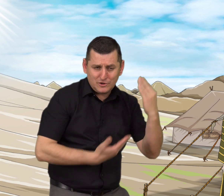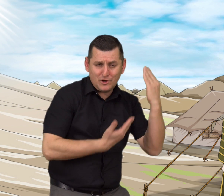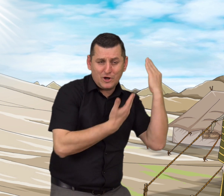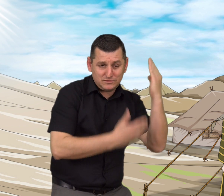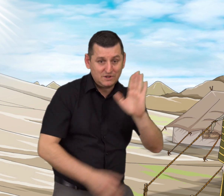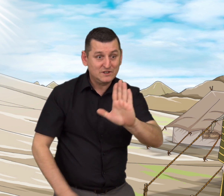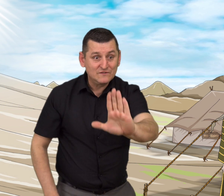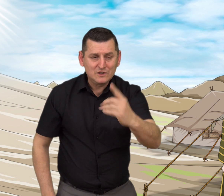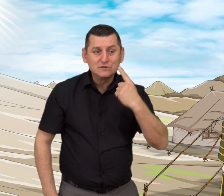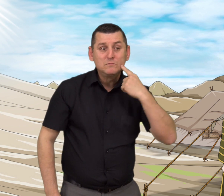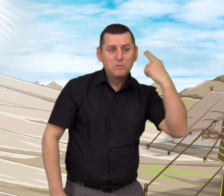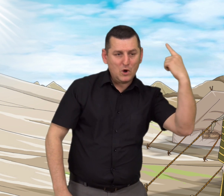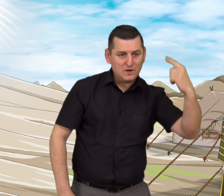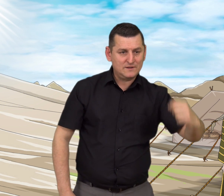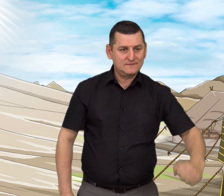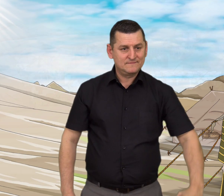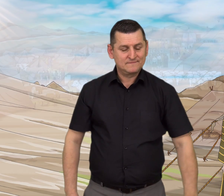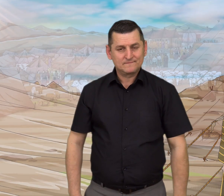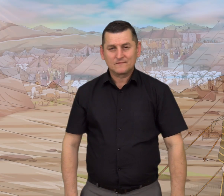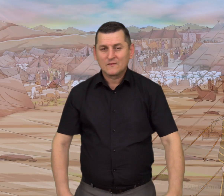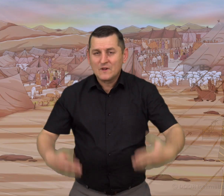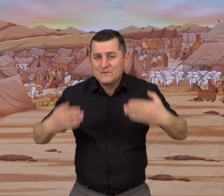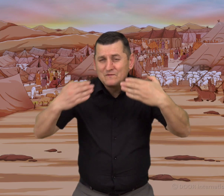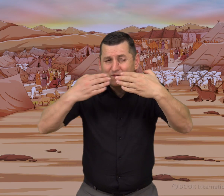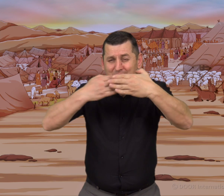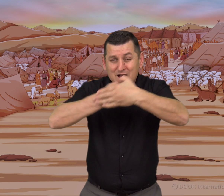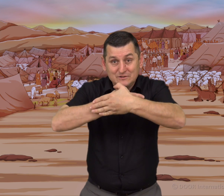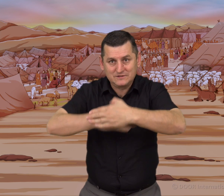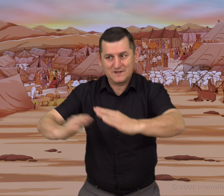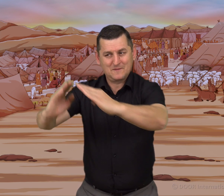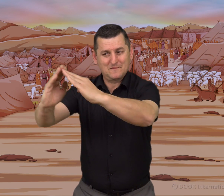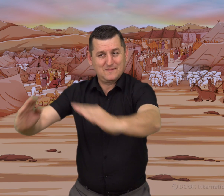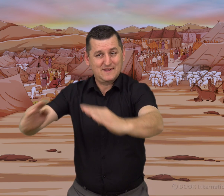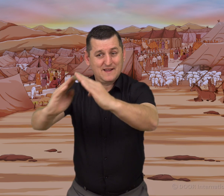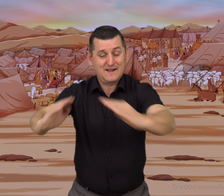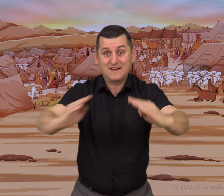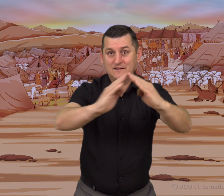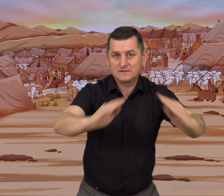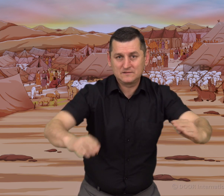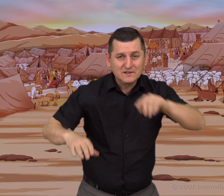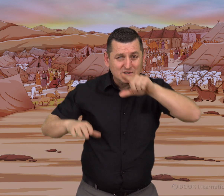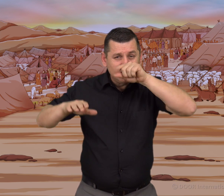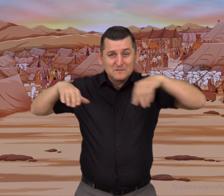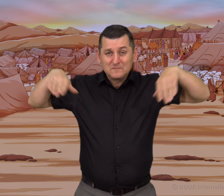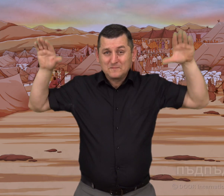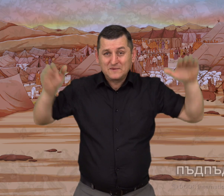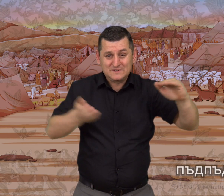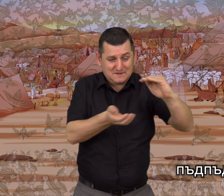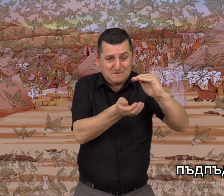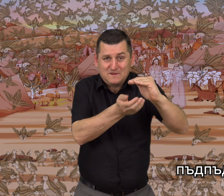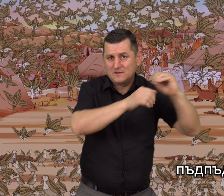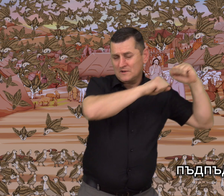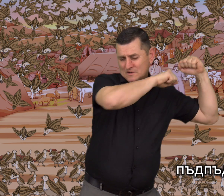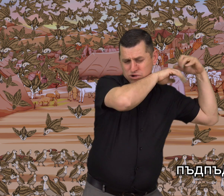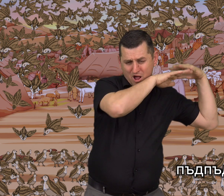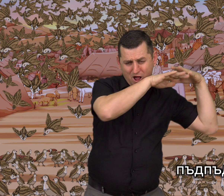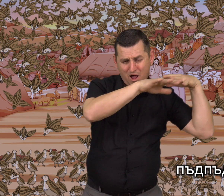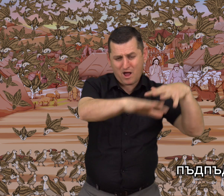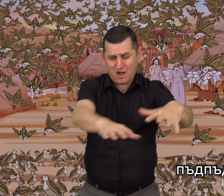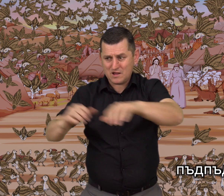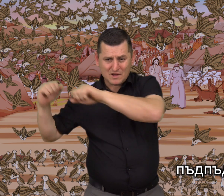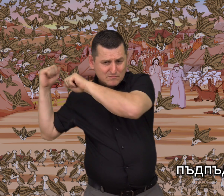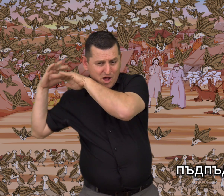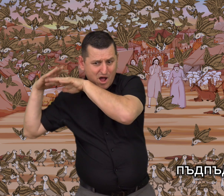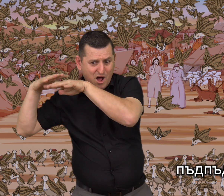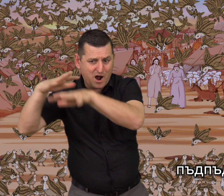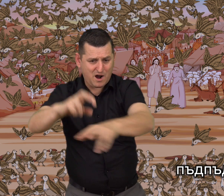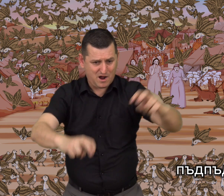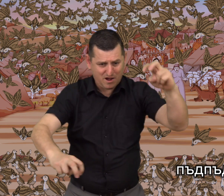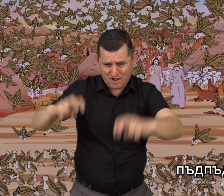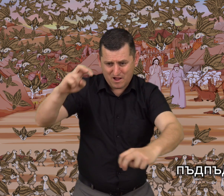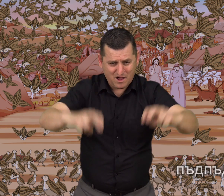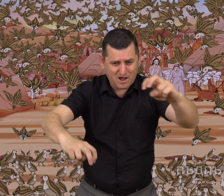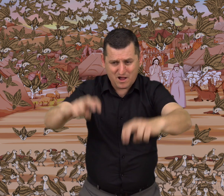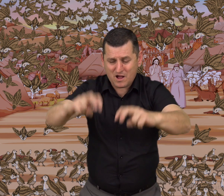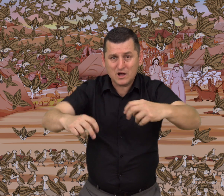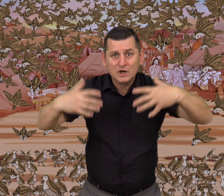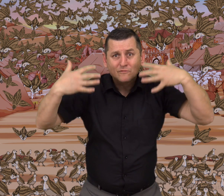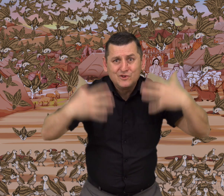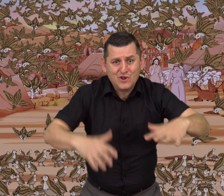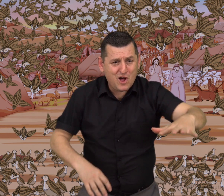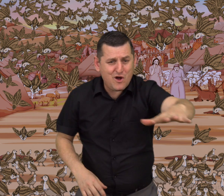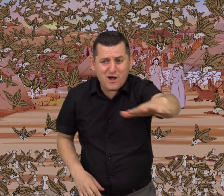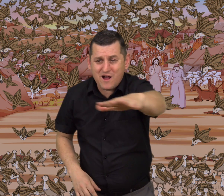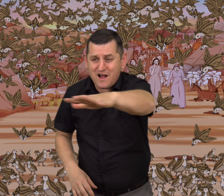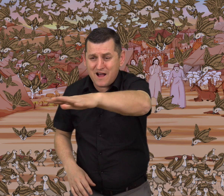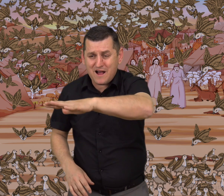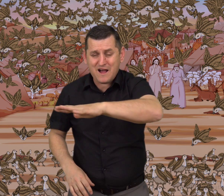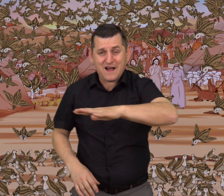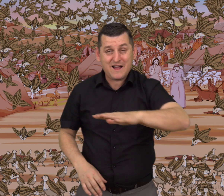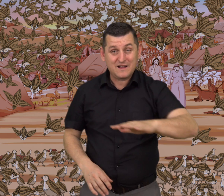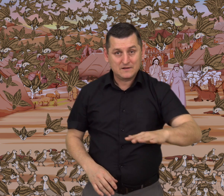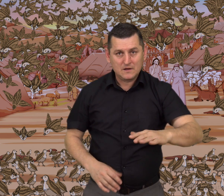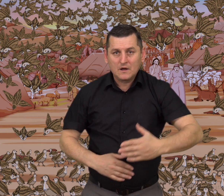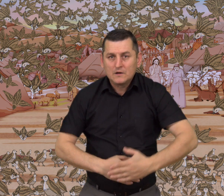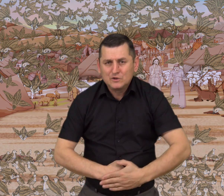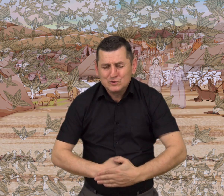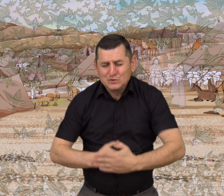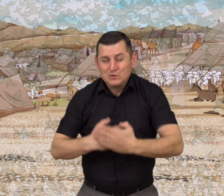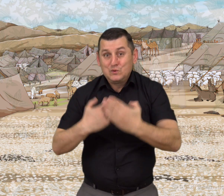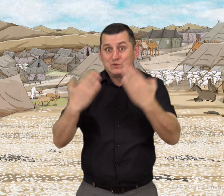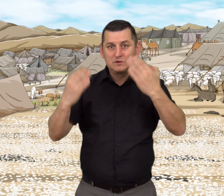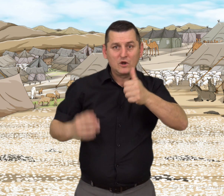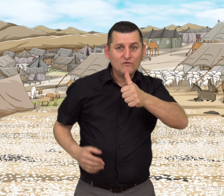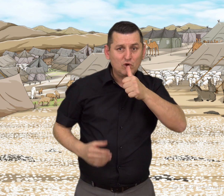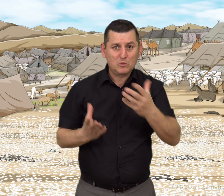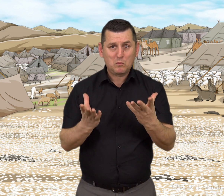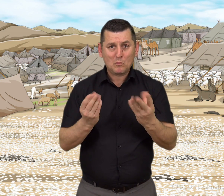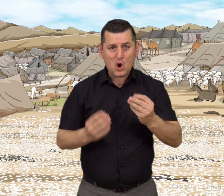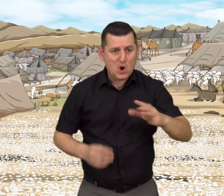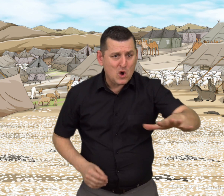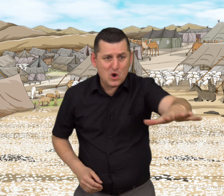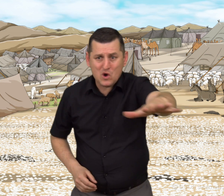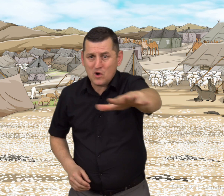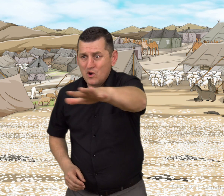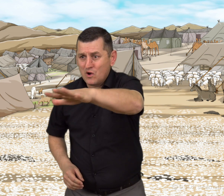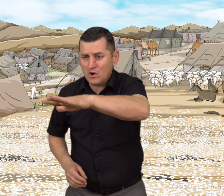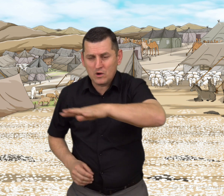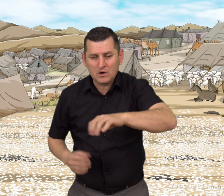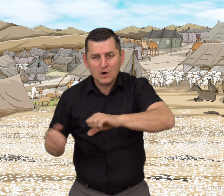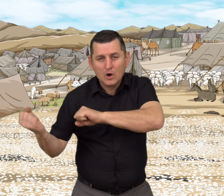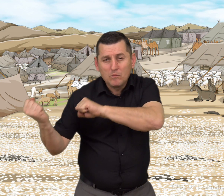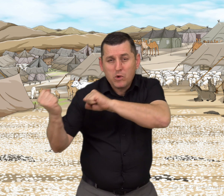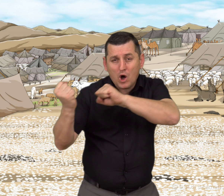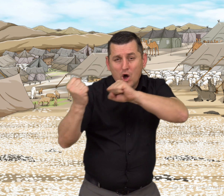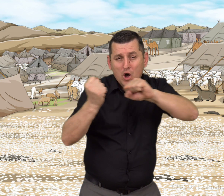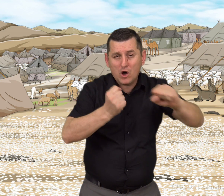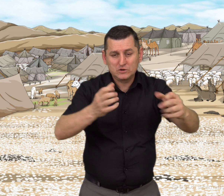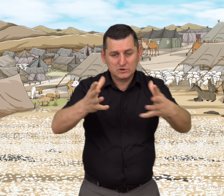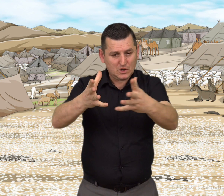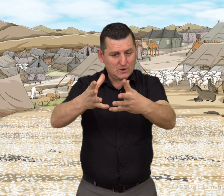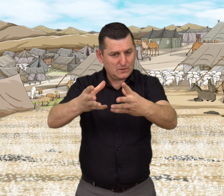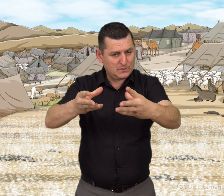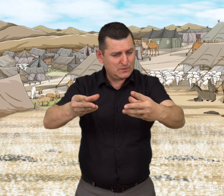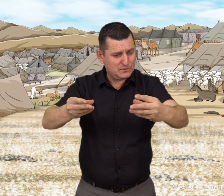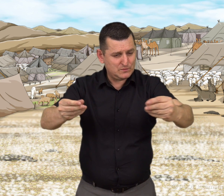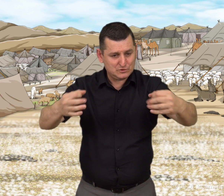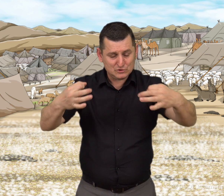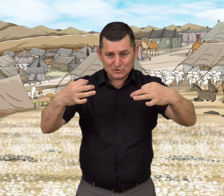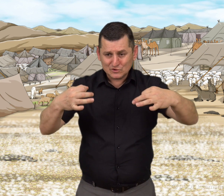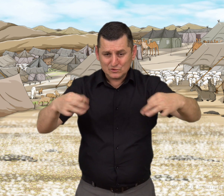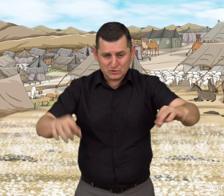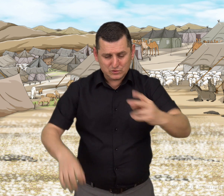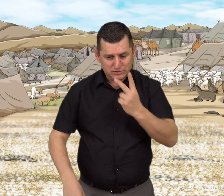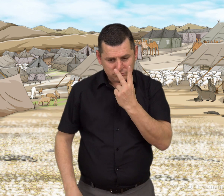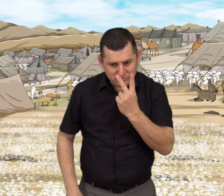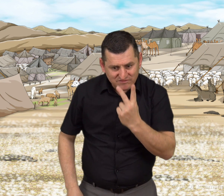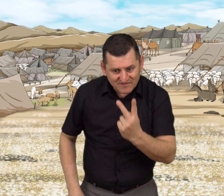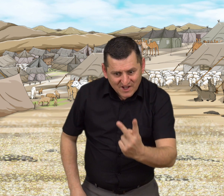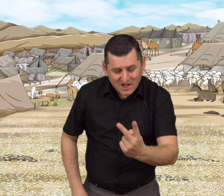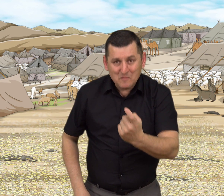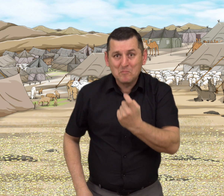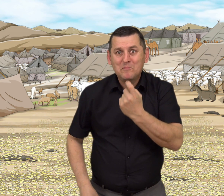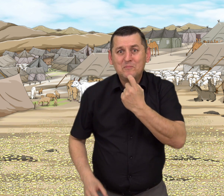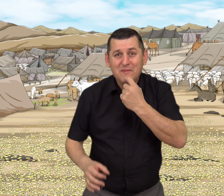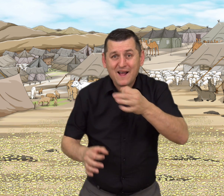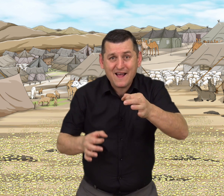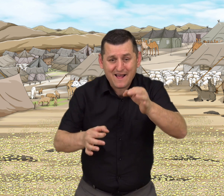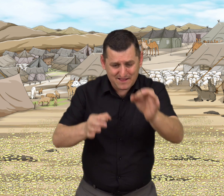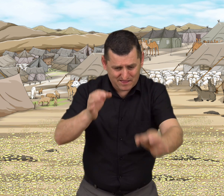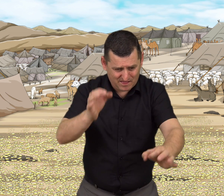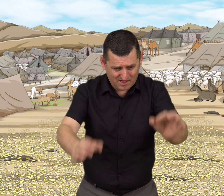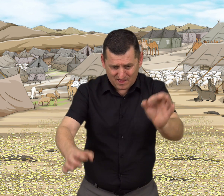Then you will know that I am the LORD your God.’” That evening quail came and covered the camp, and in the morning there was a layer of dew around the camp.